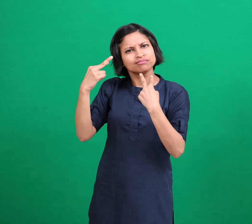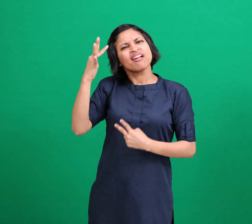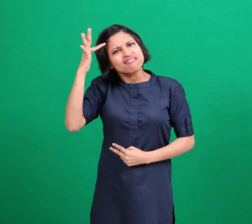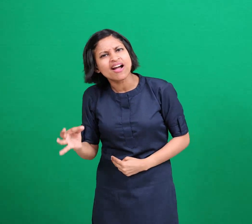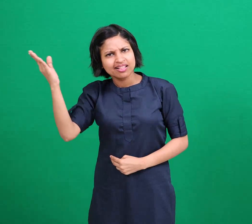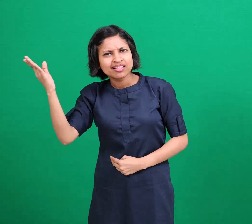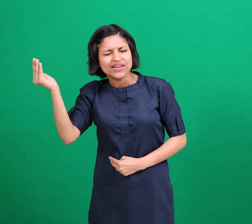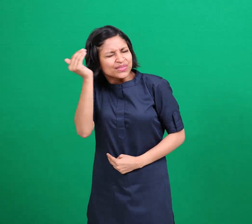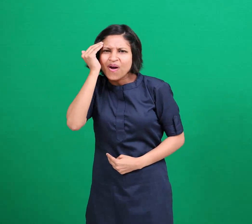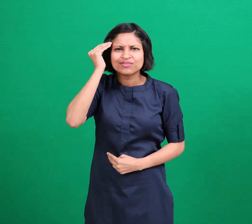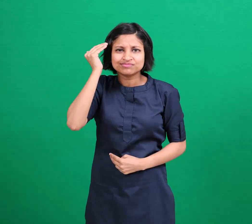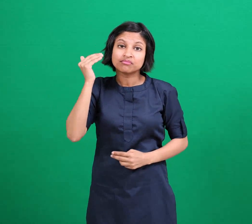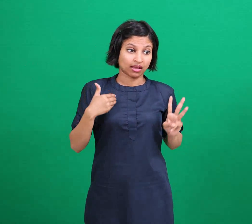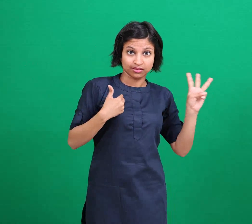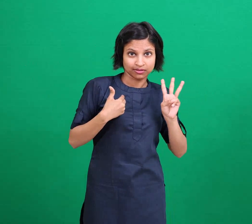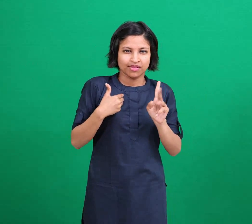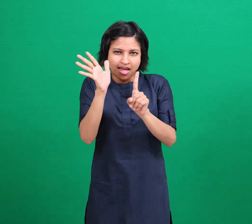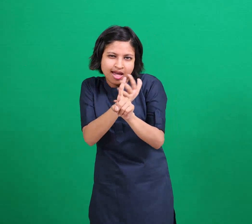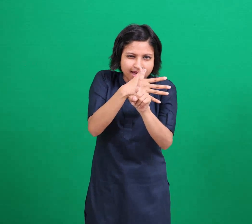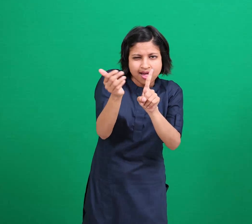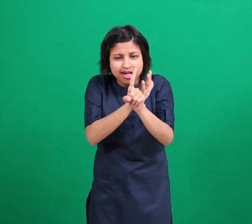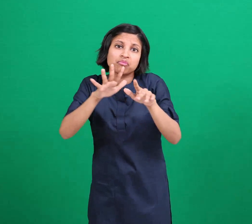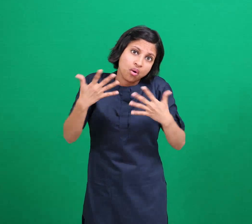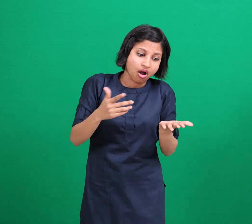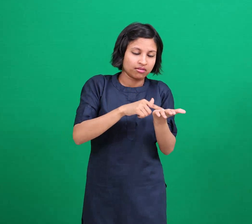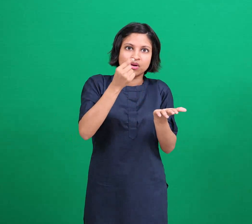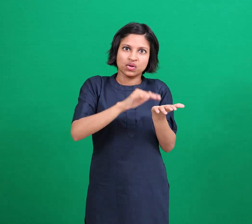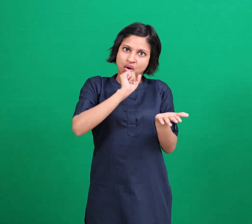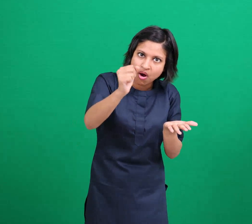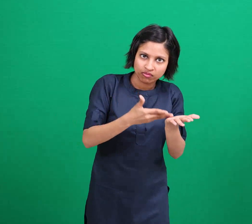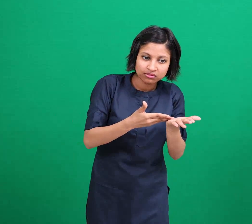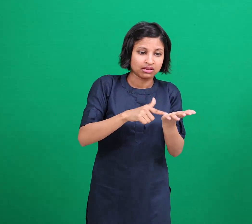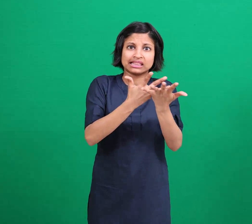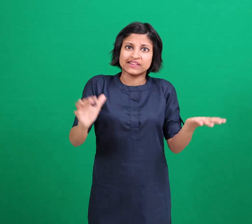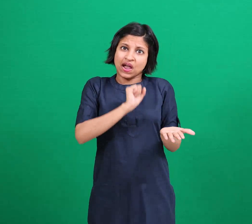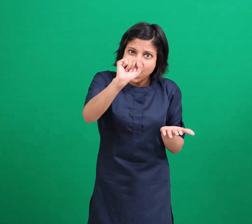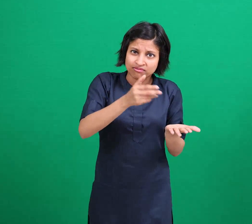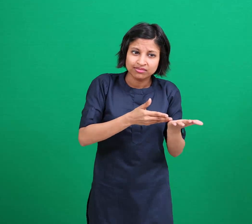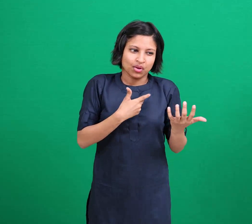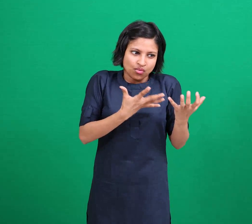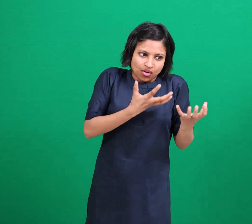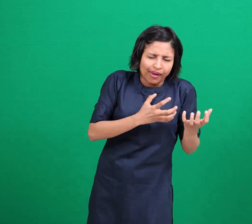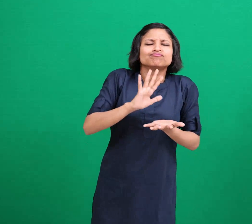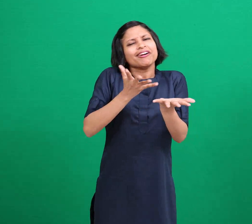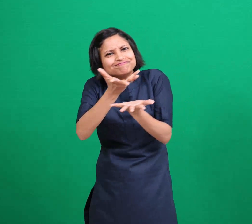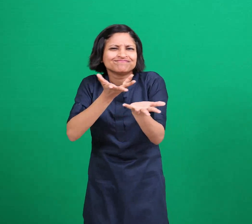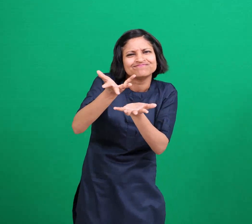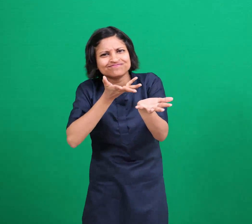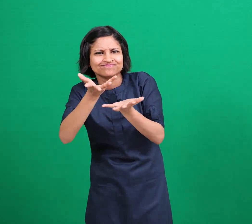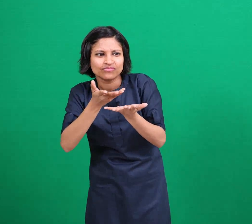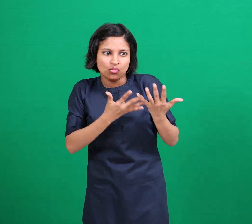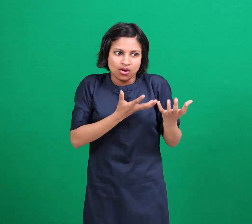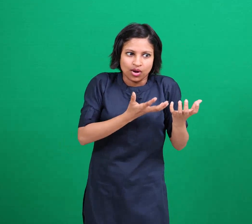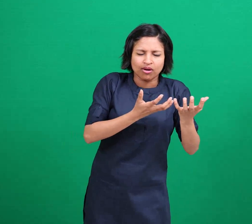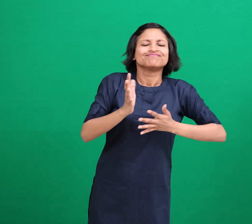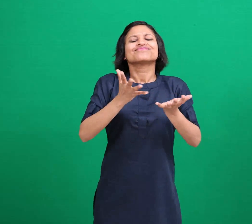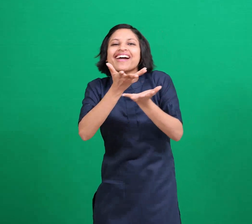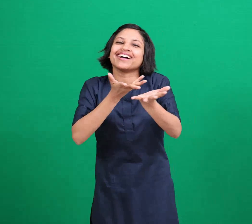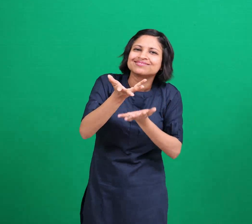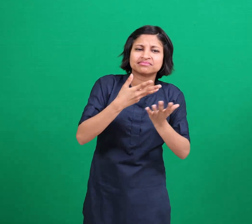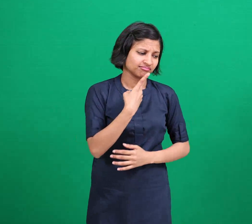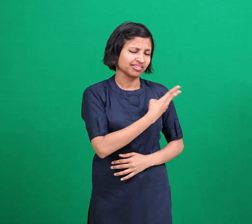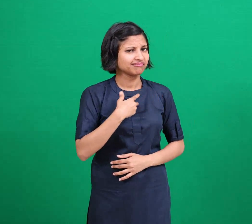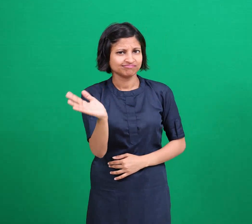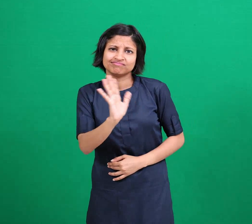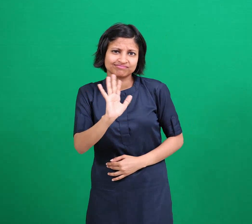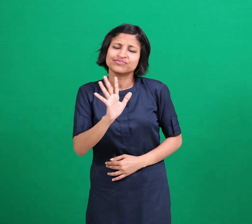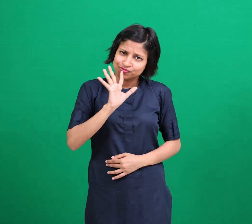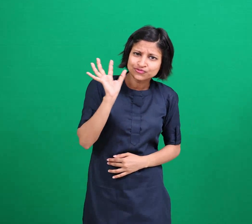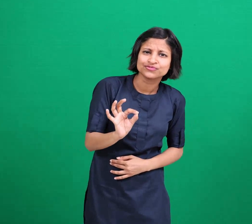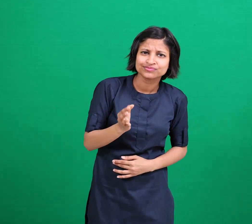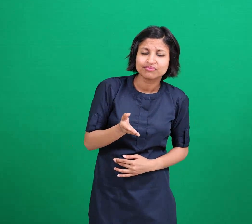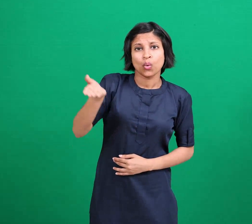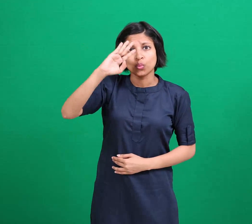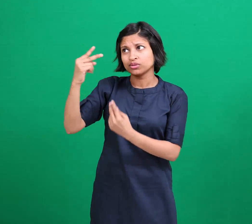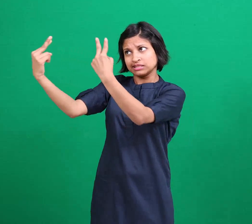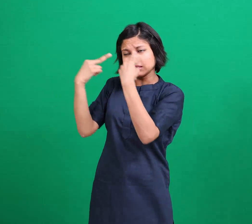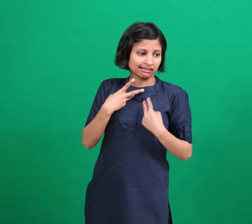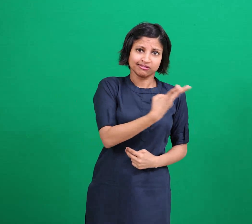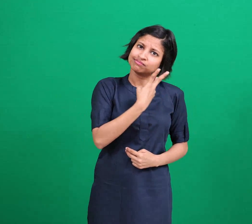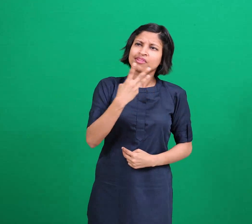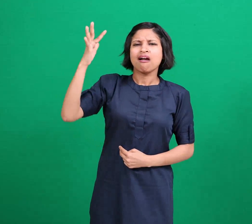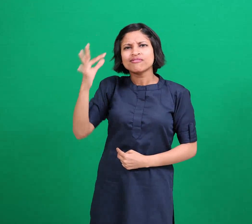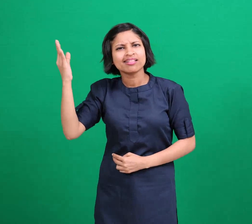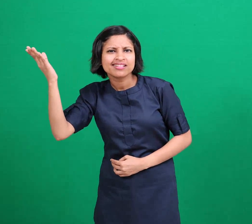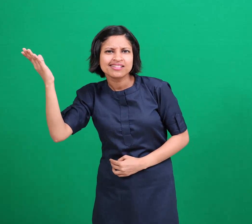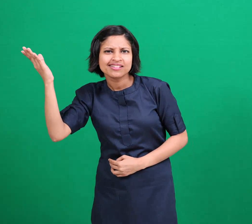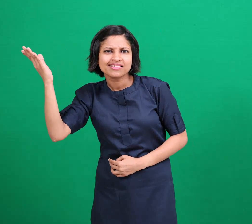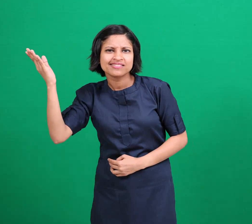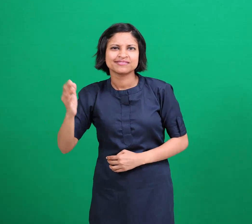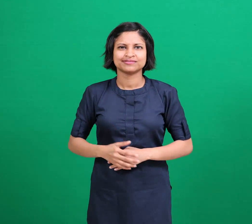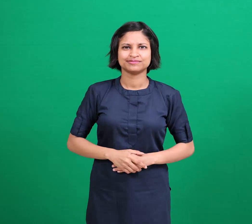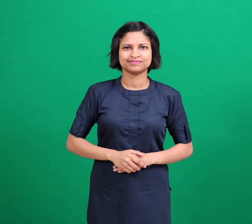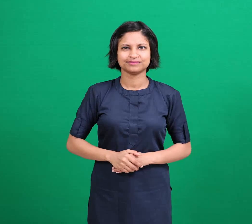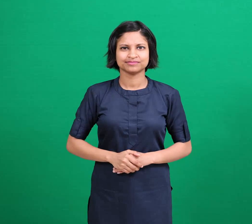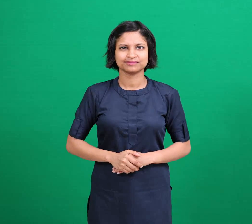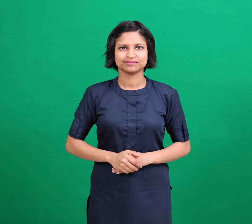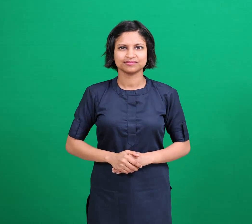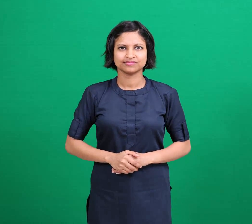As you know, we never used words of flattery or any pretext for greed. God is our witness!